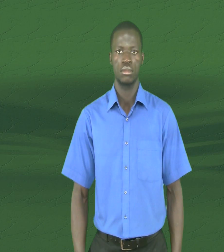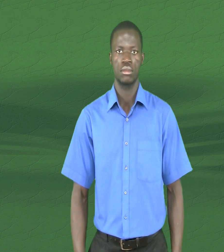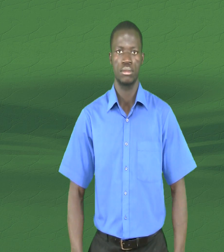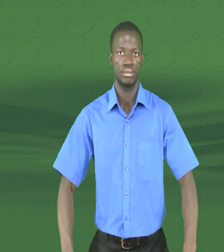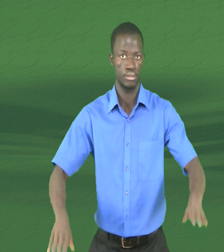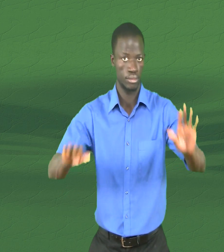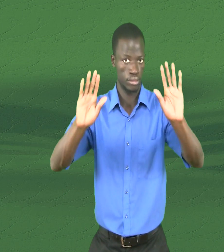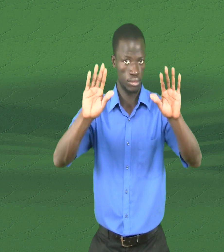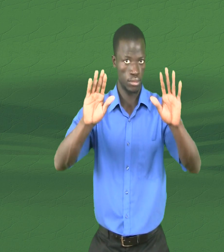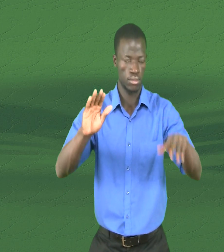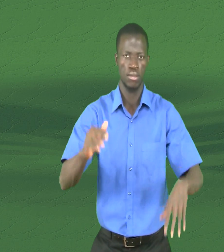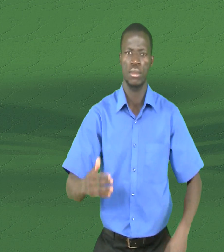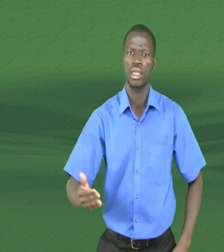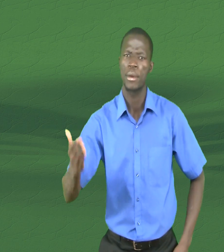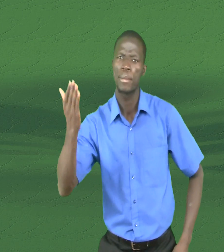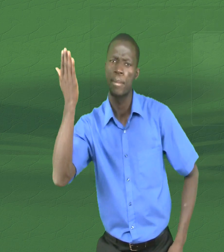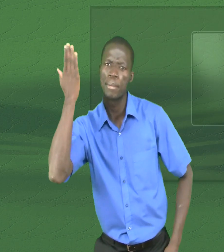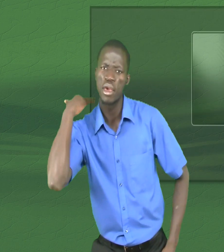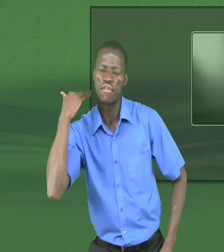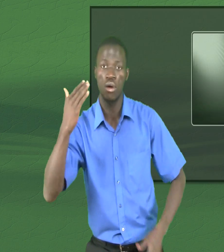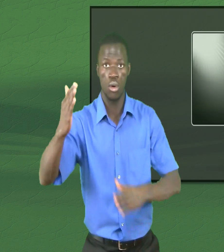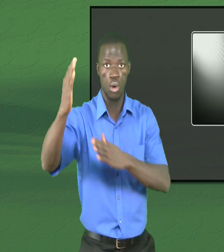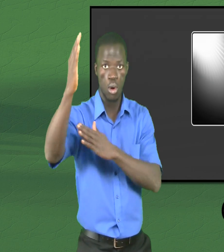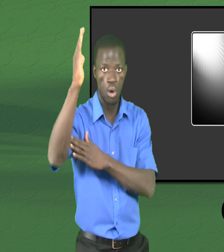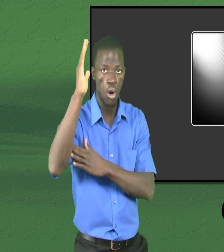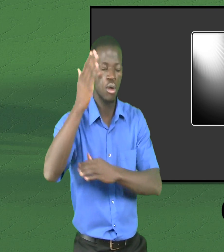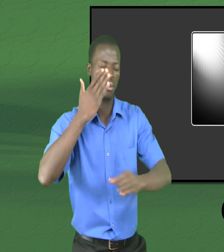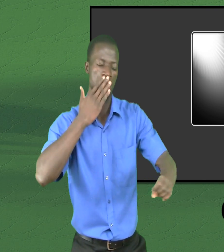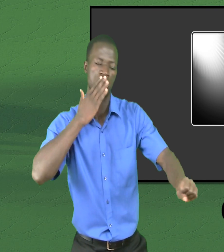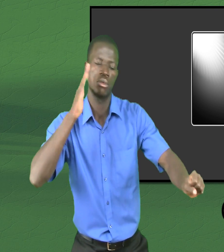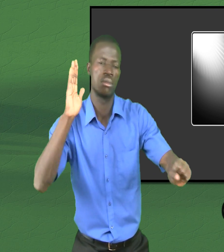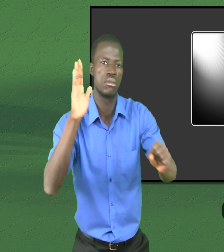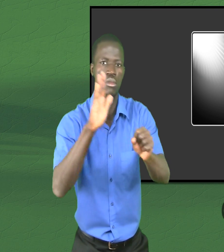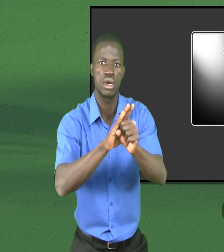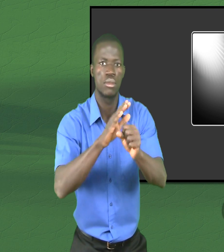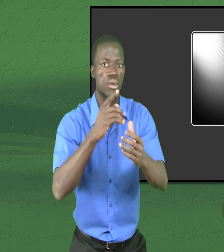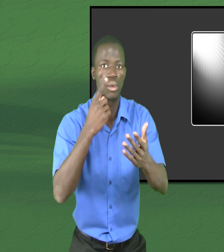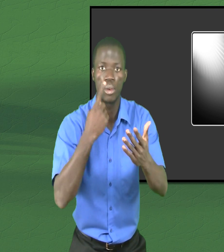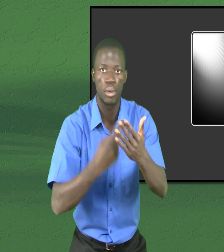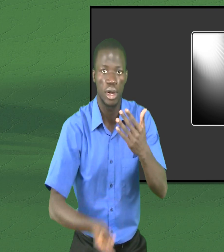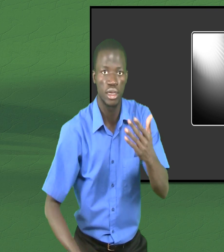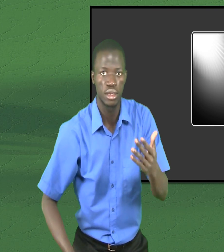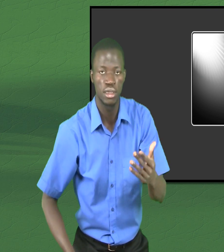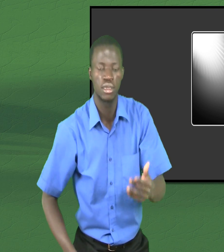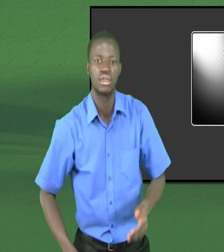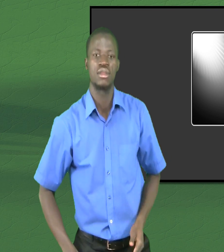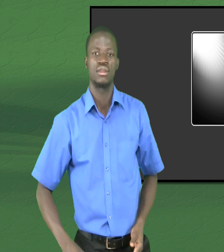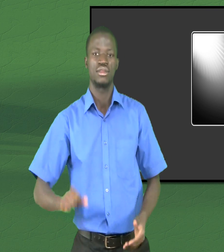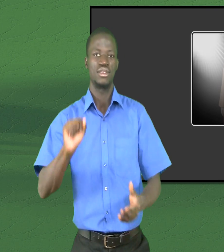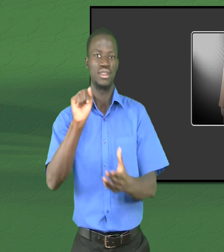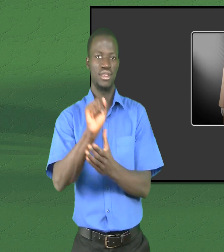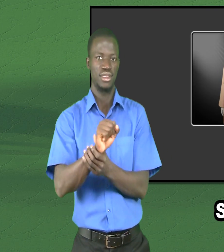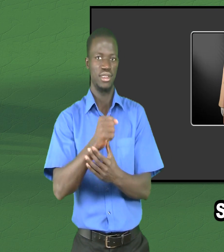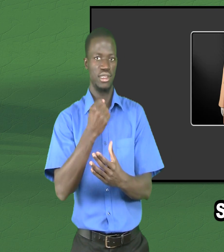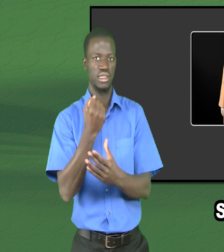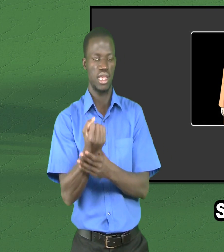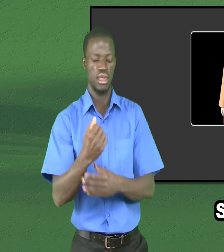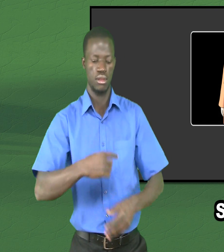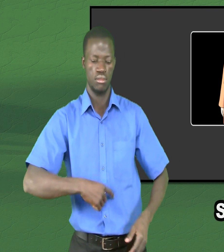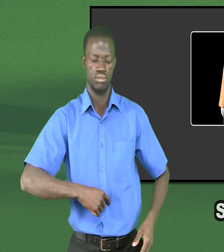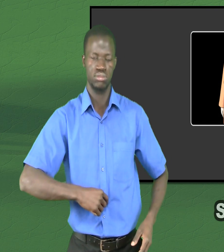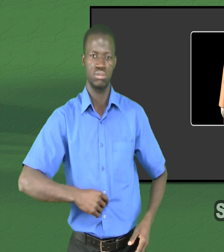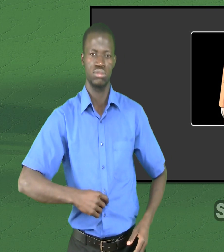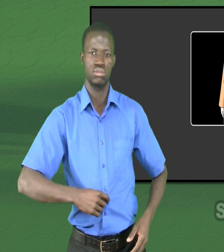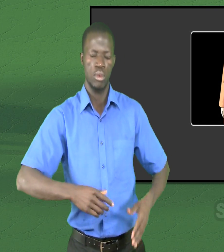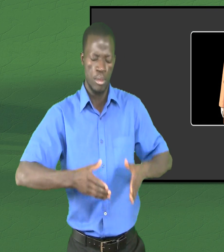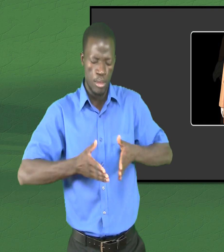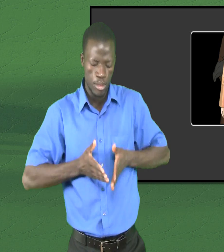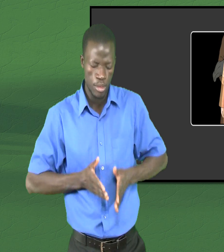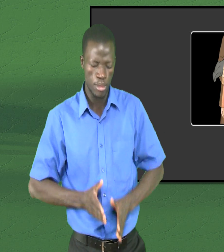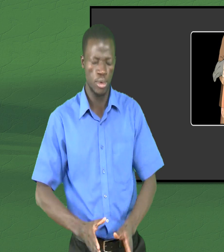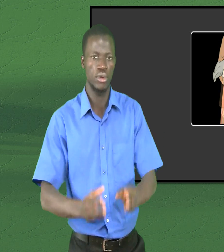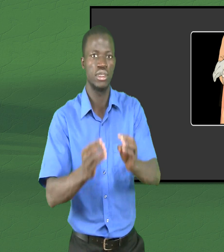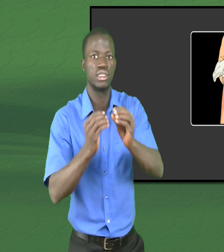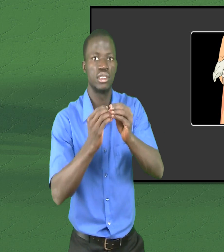Now the LORD attended to Sarah as He had said, and the LORD did for Sarah what He had promised.